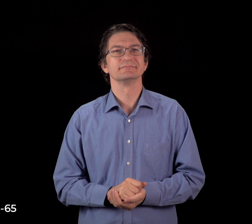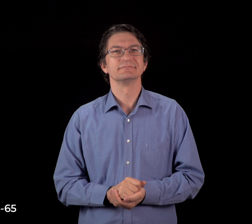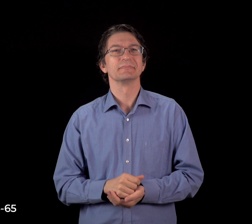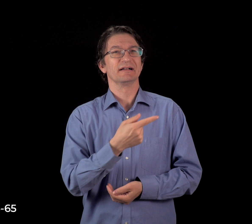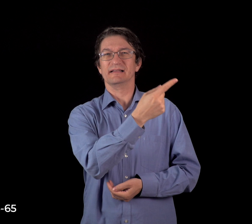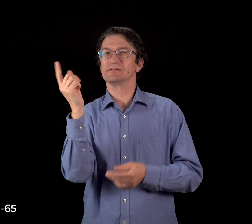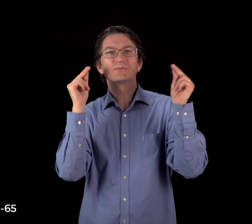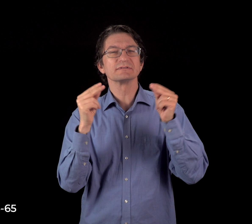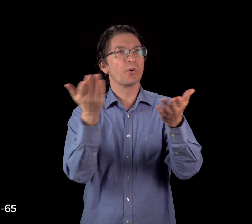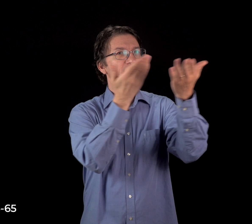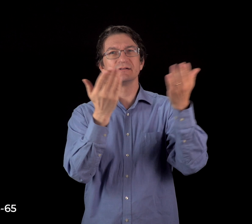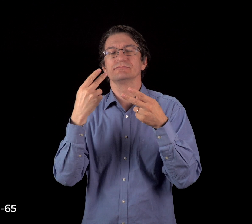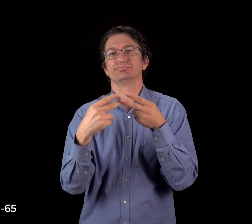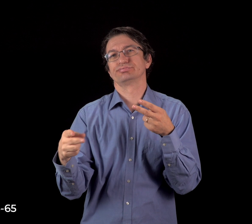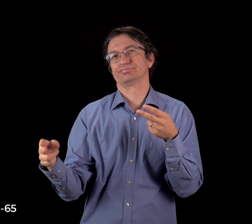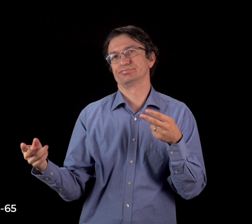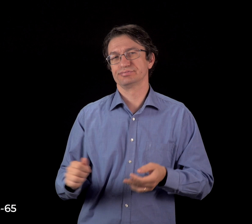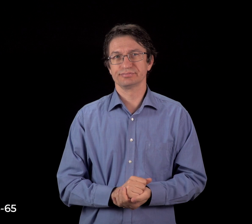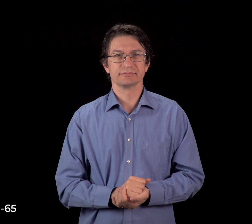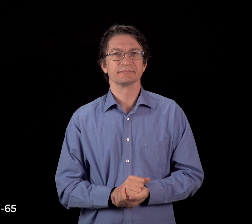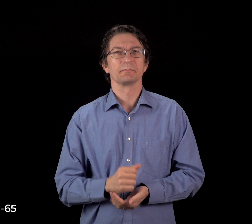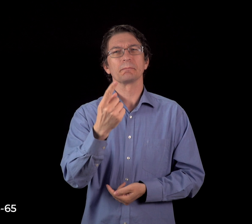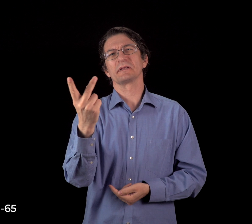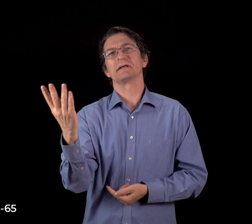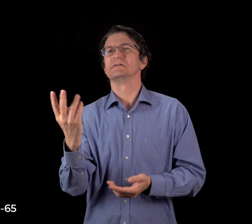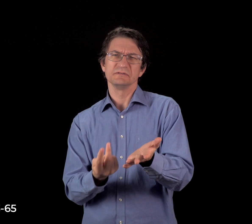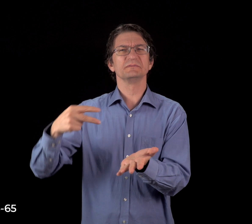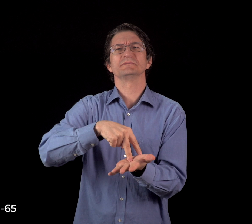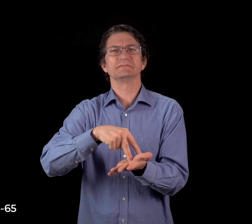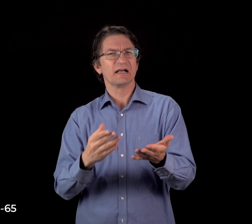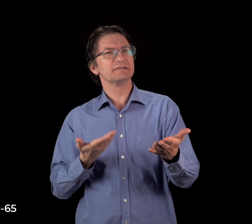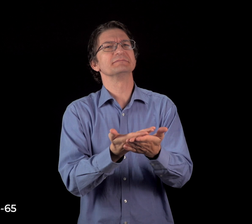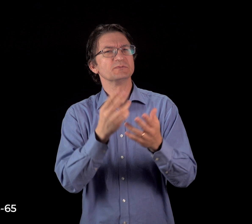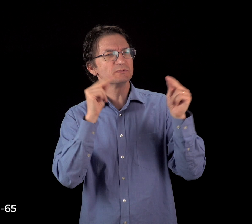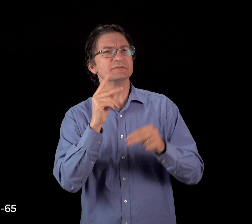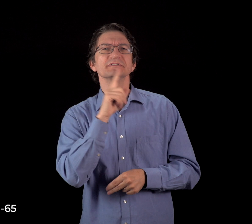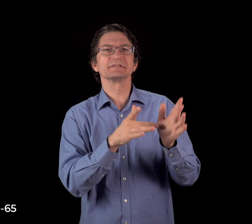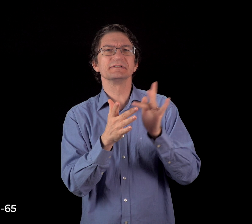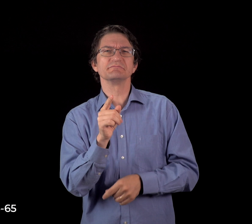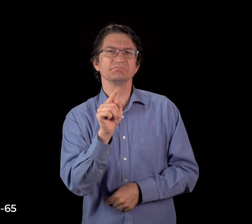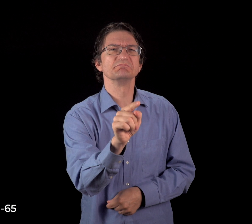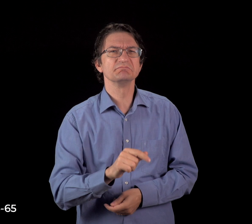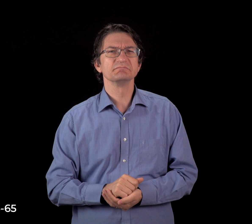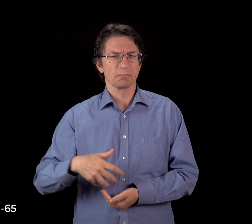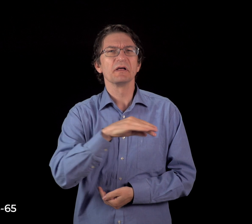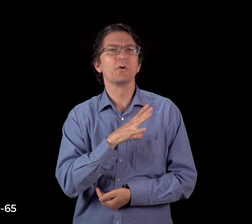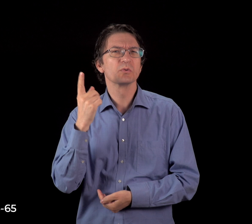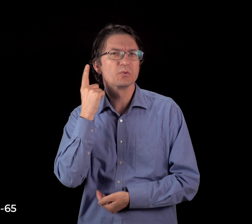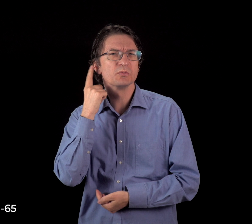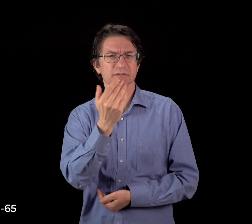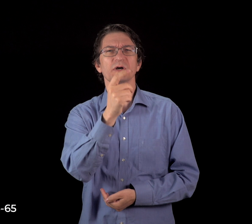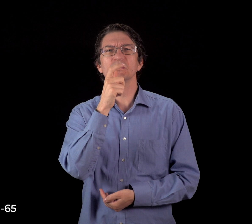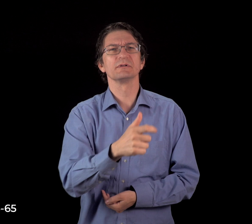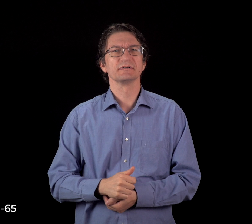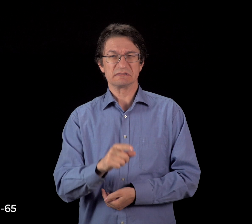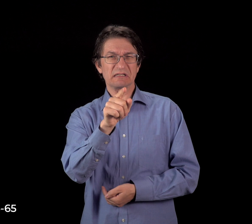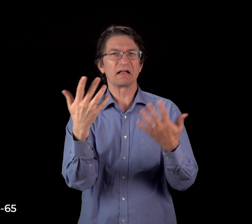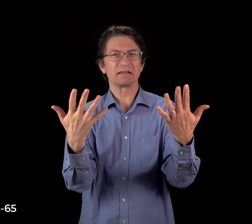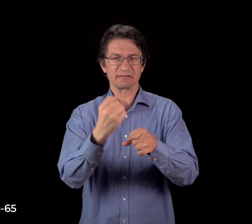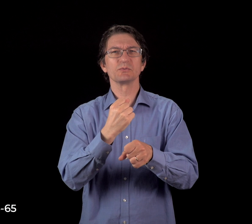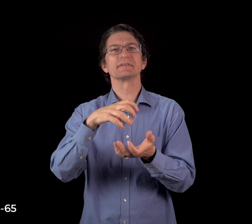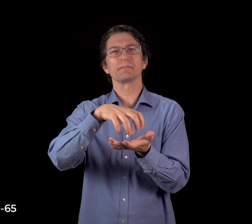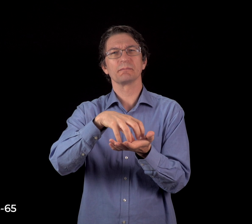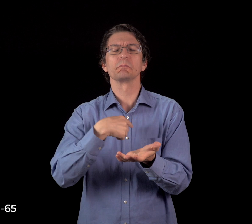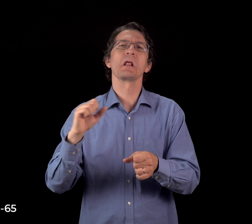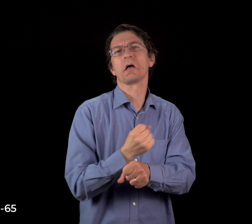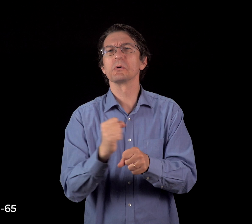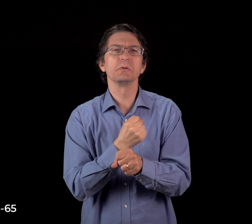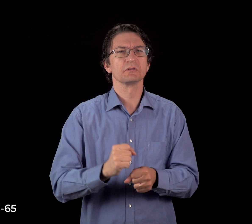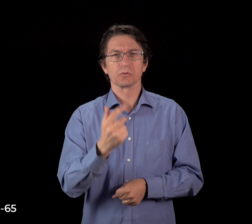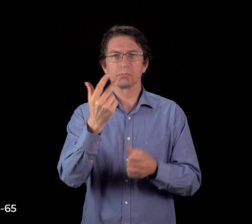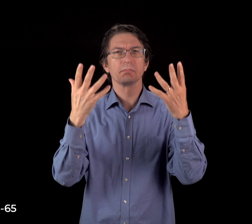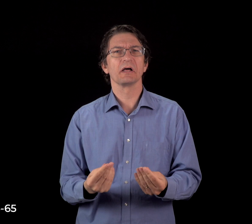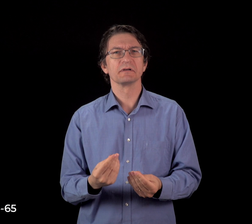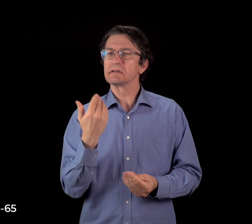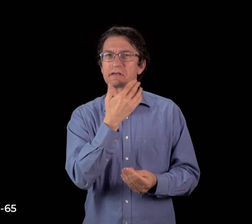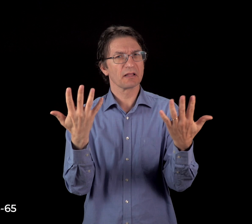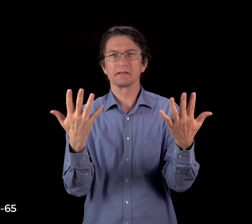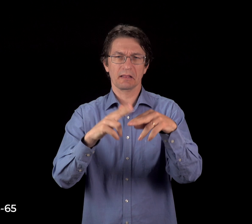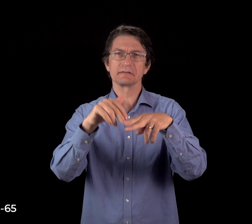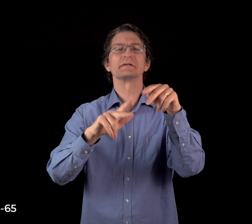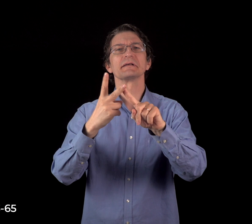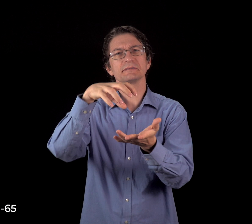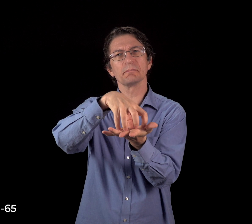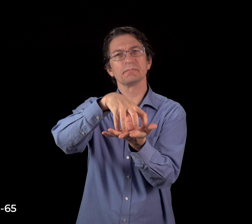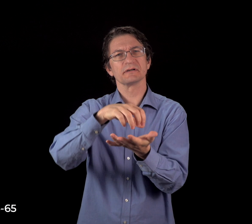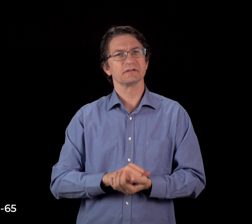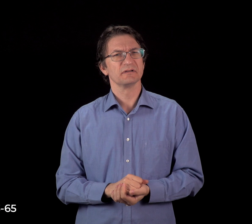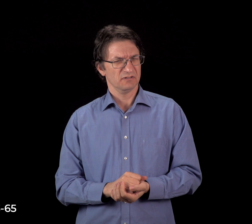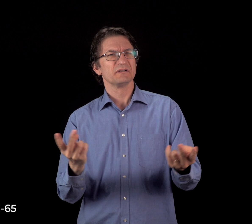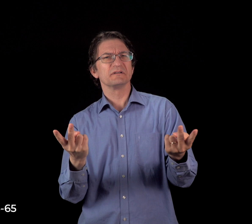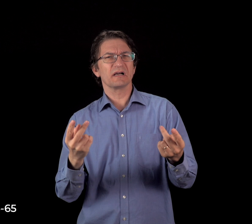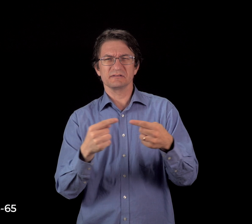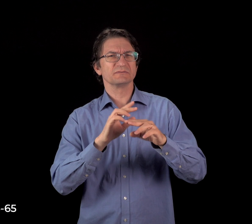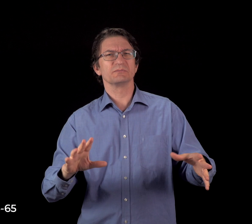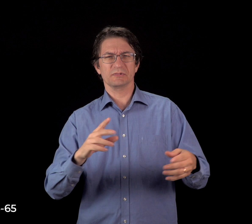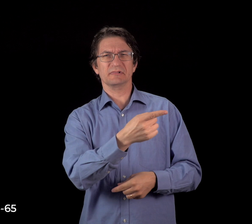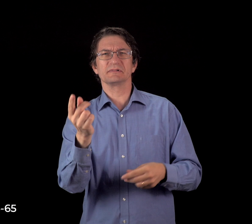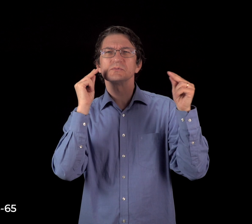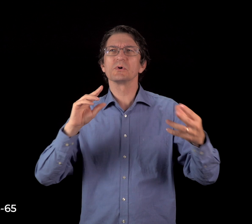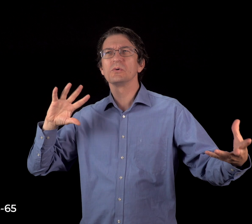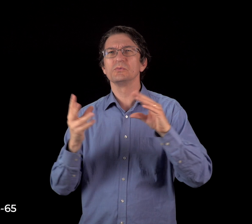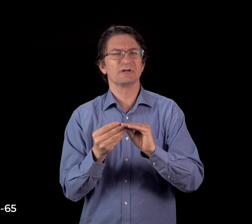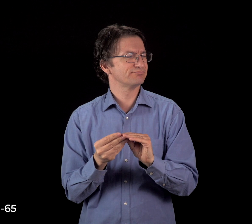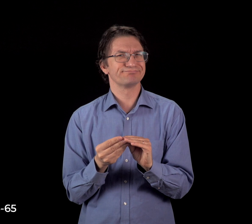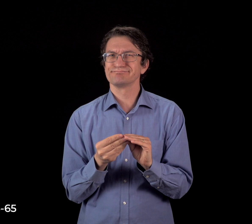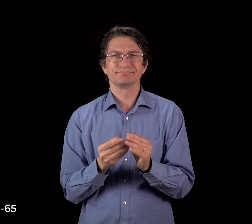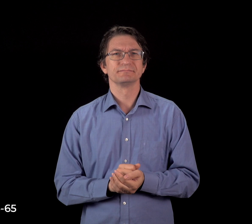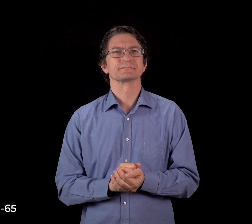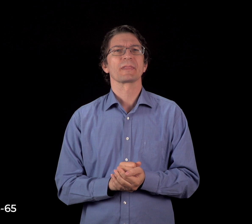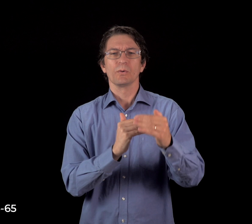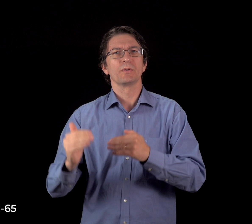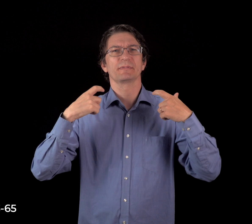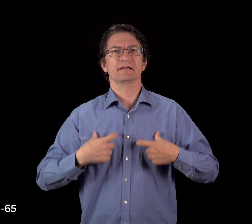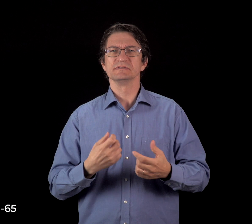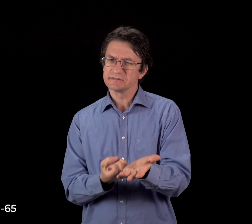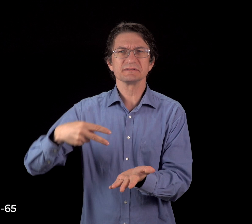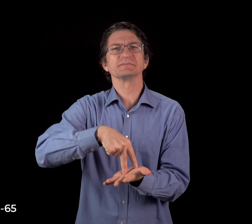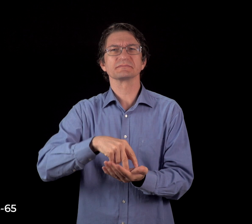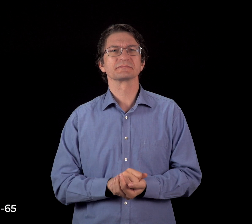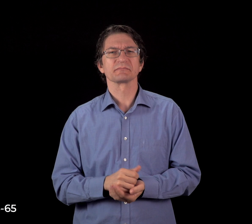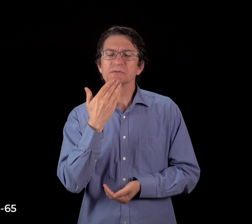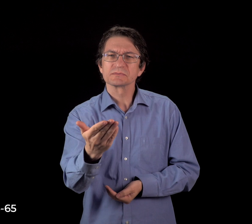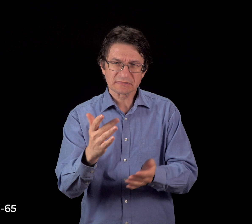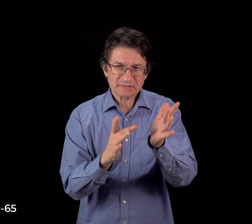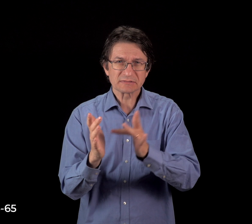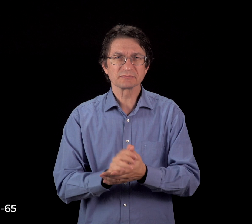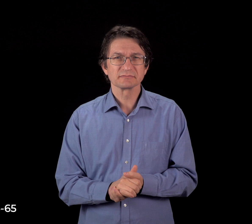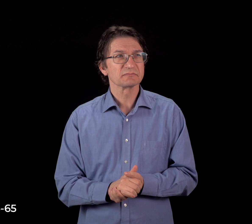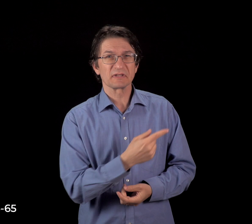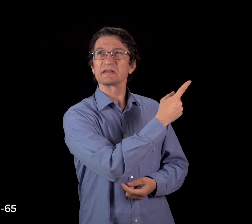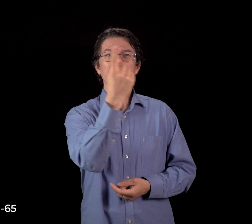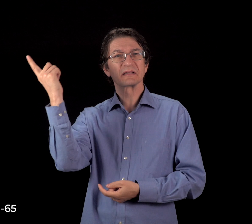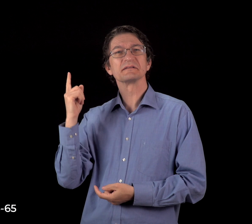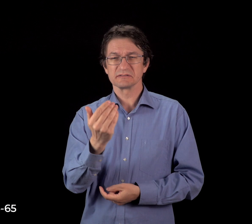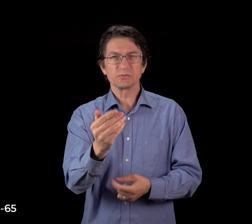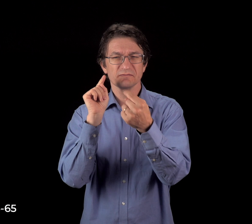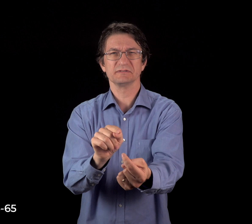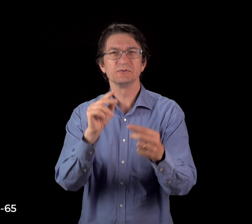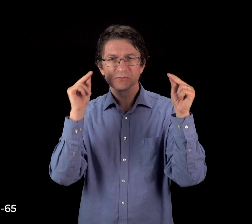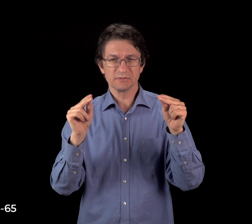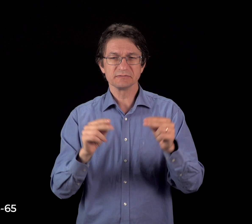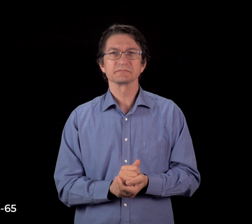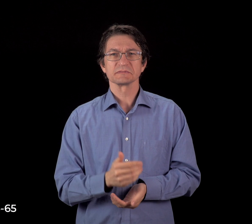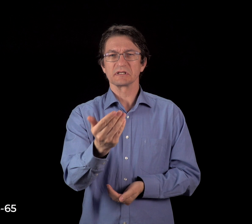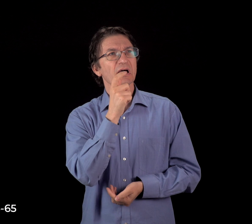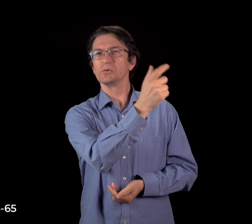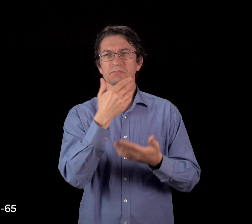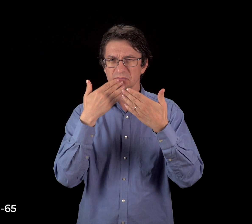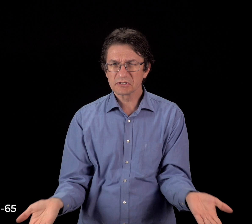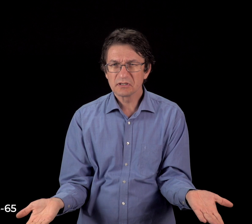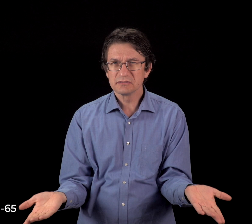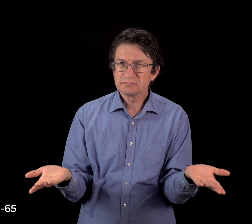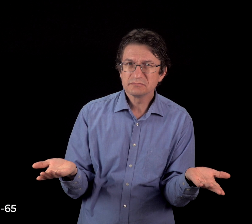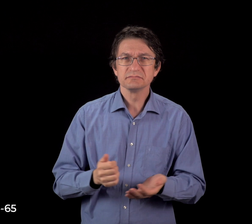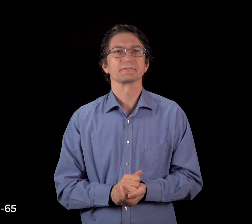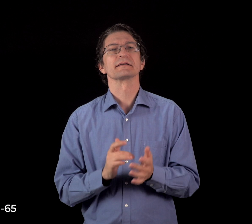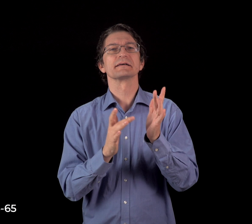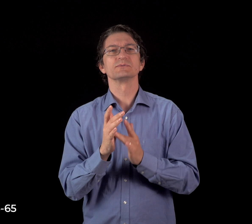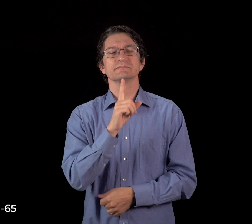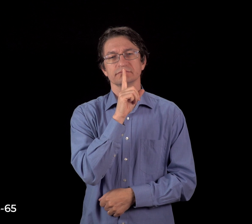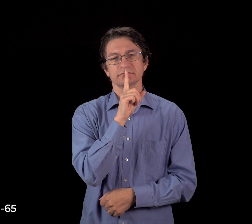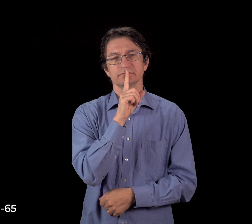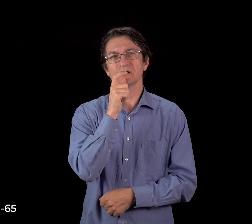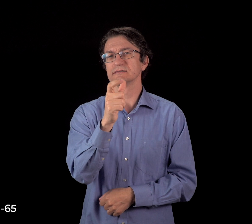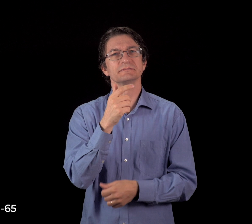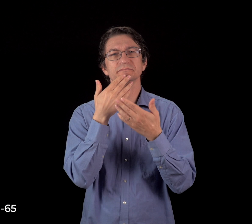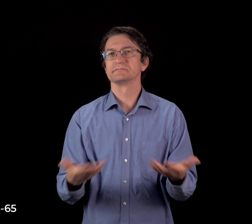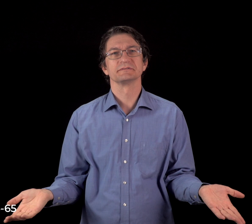Then some men stood up and testified falsely against Him: “We heard Him say, ‘I will destroy this man-made temple, and in three days I will build another that is made without hands.’” But even their testimony was inconsistent. So the high priest stood up before them and questioned Jesus, “Have You no answer?